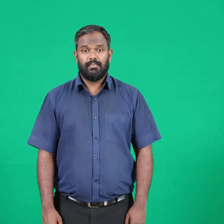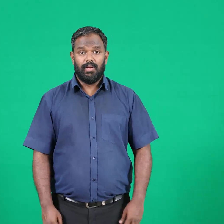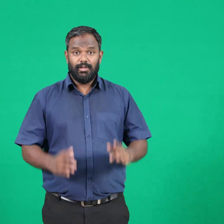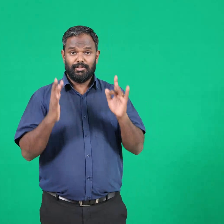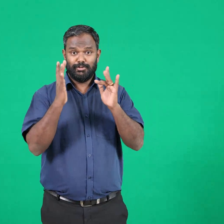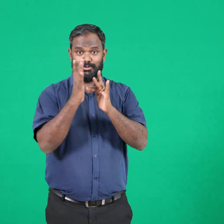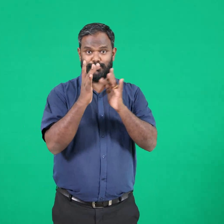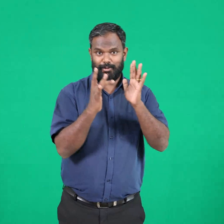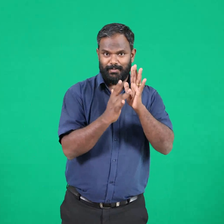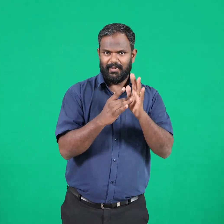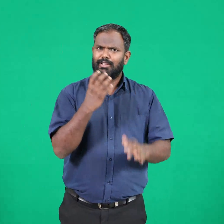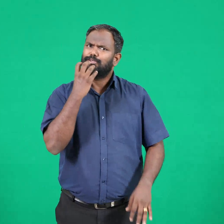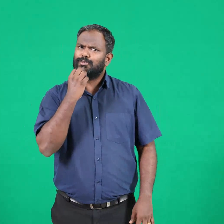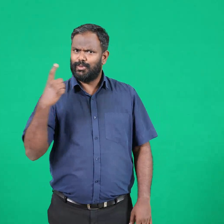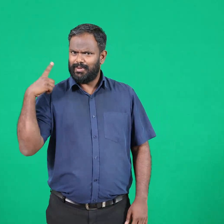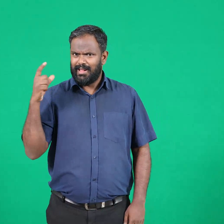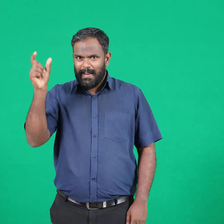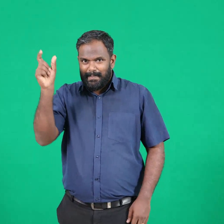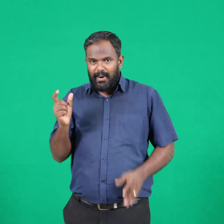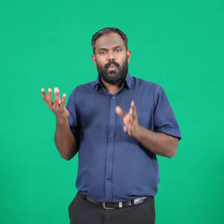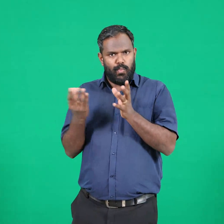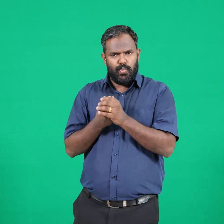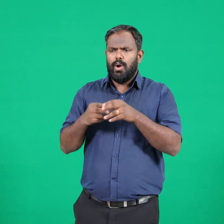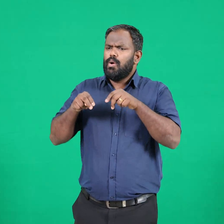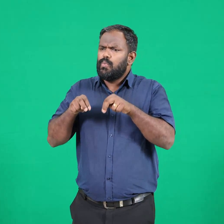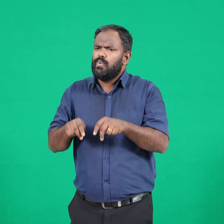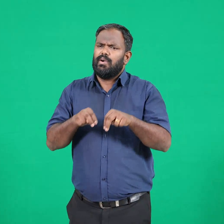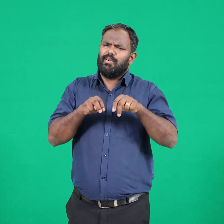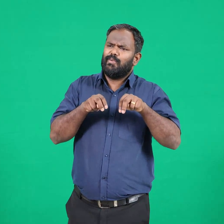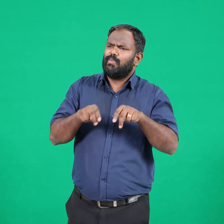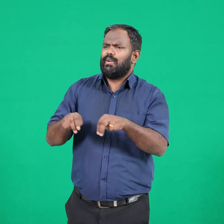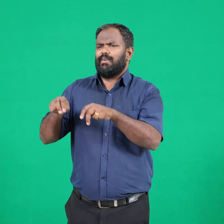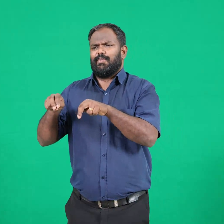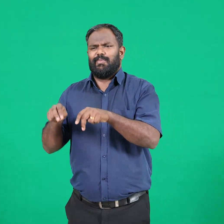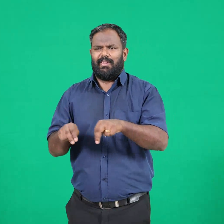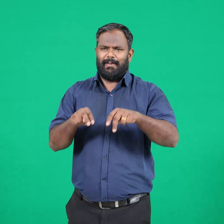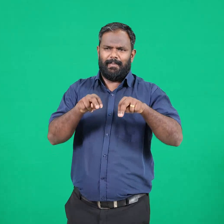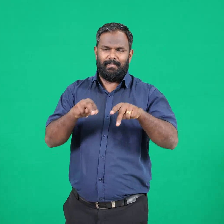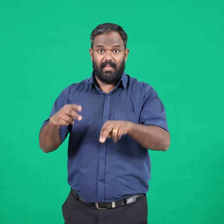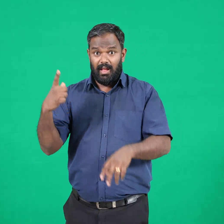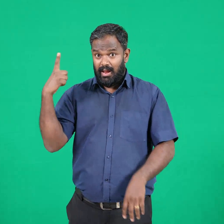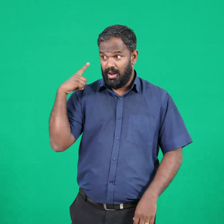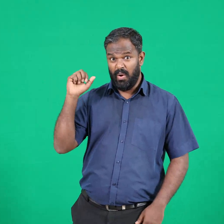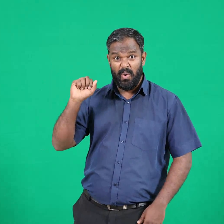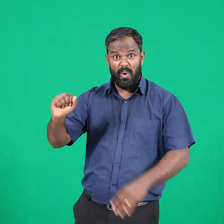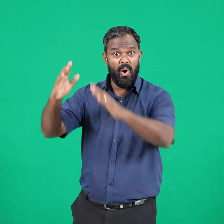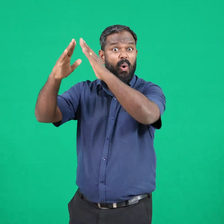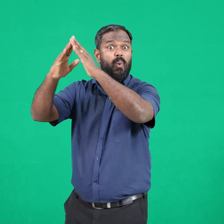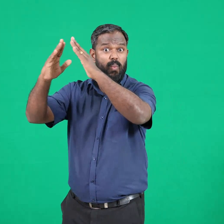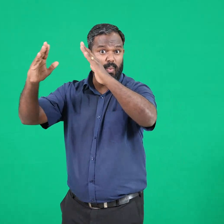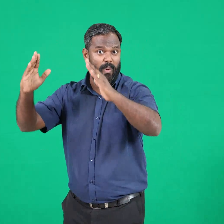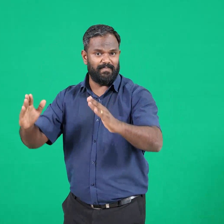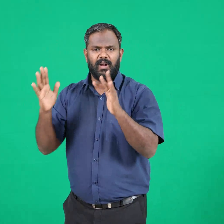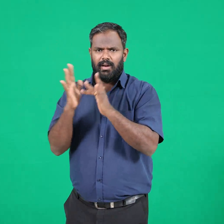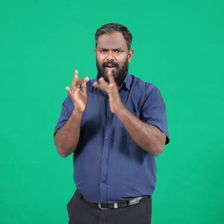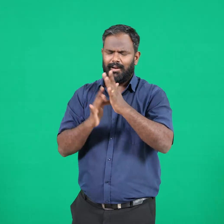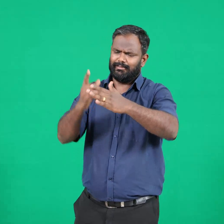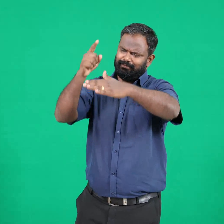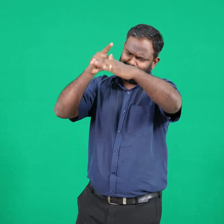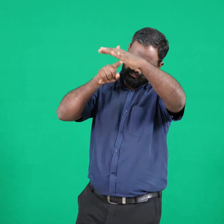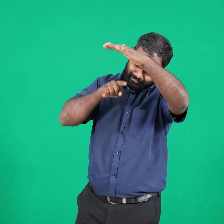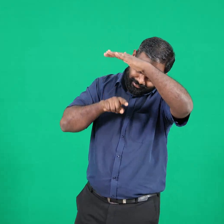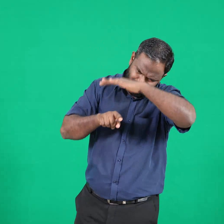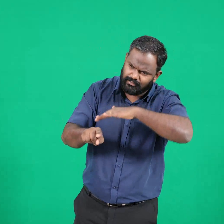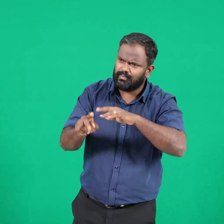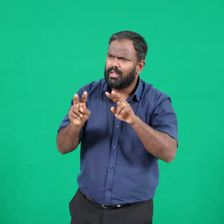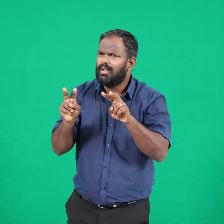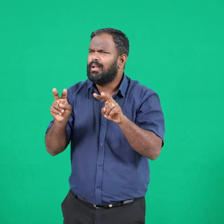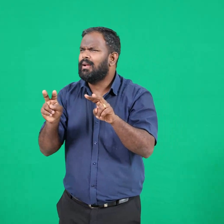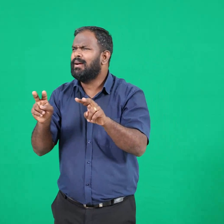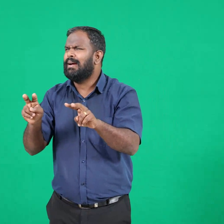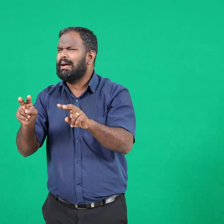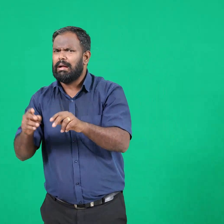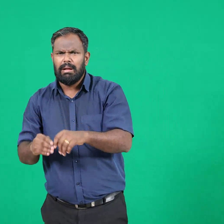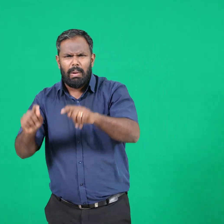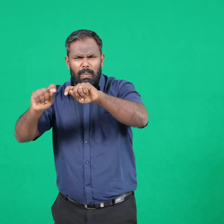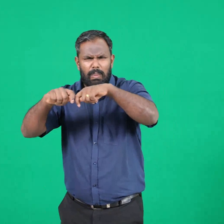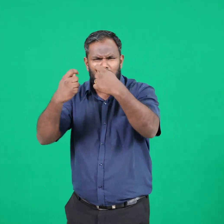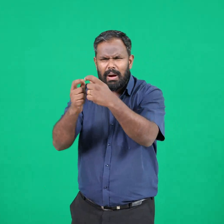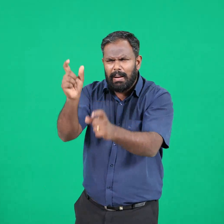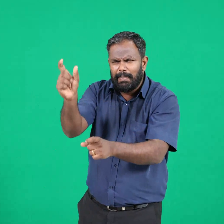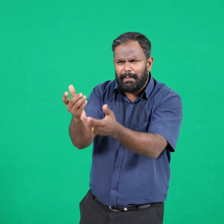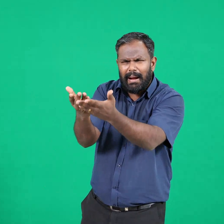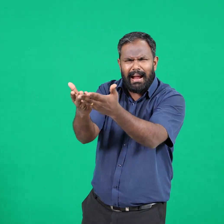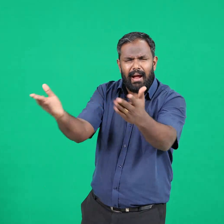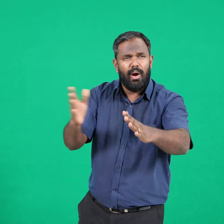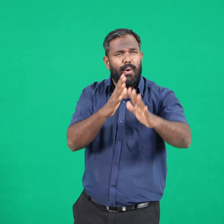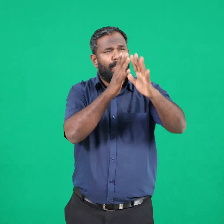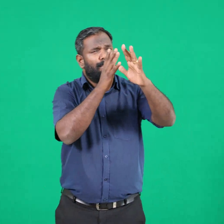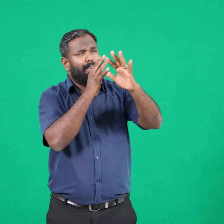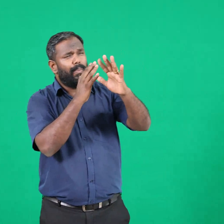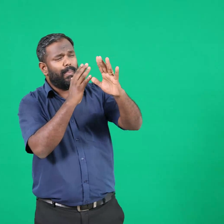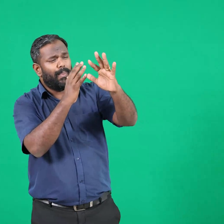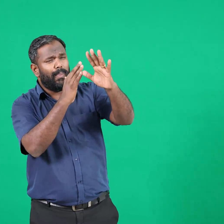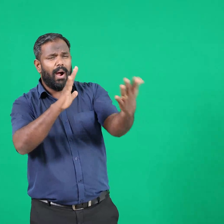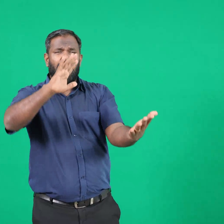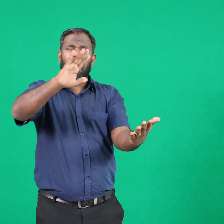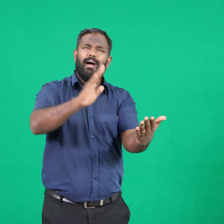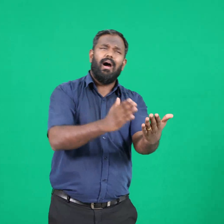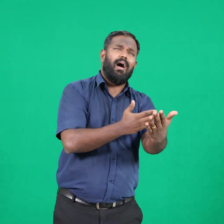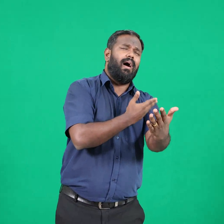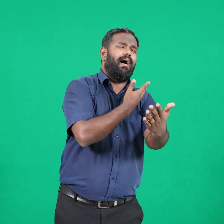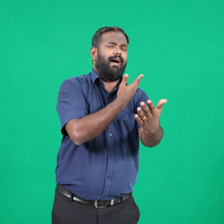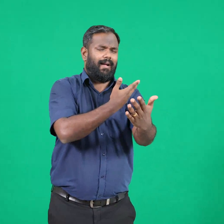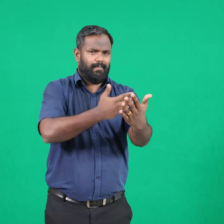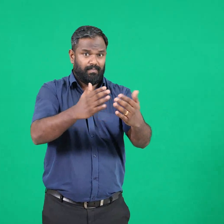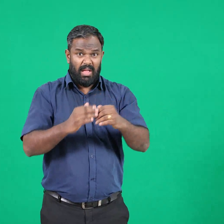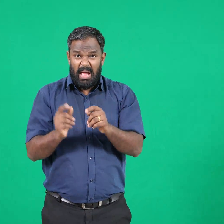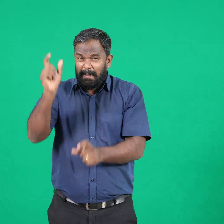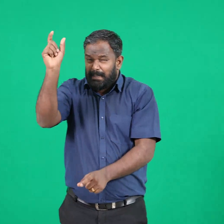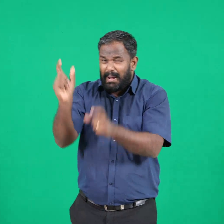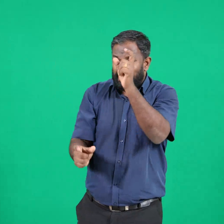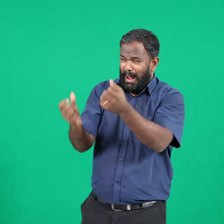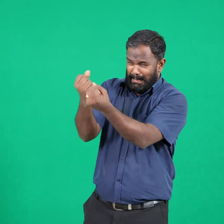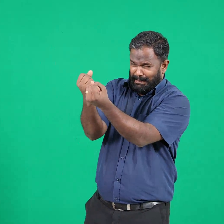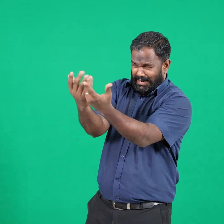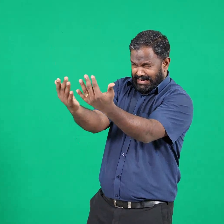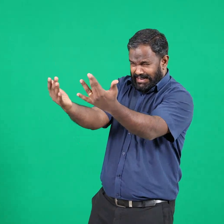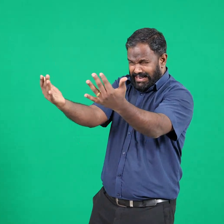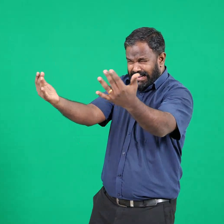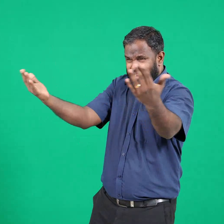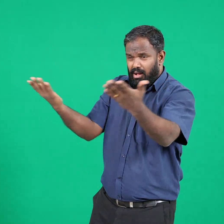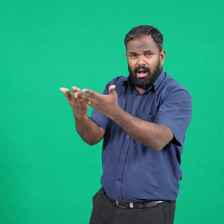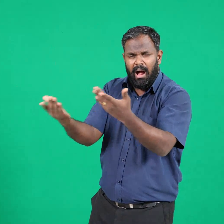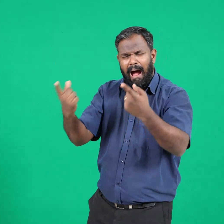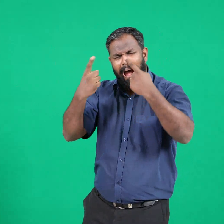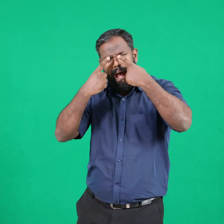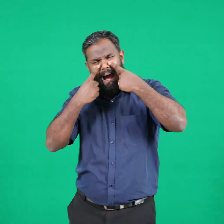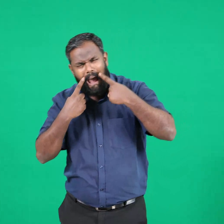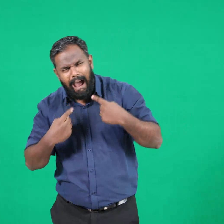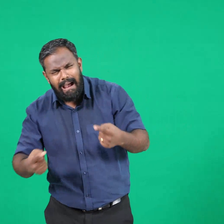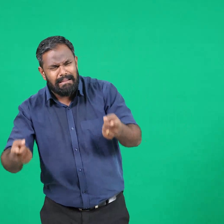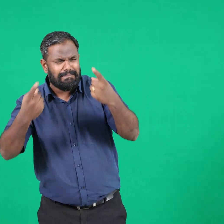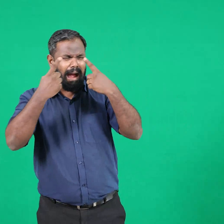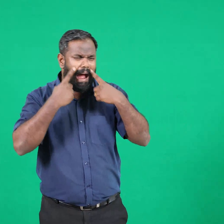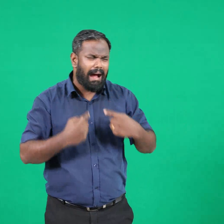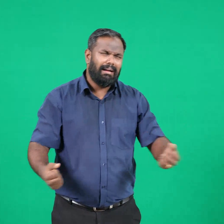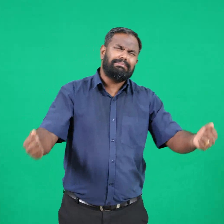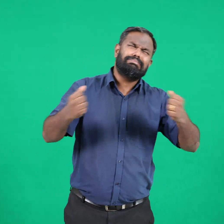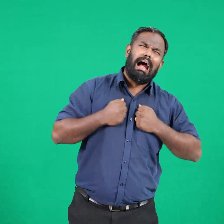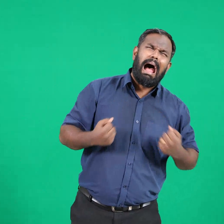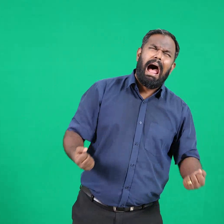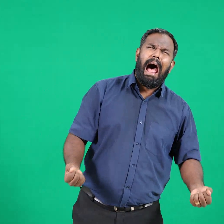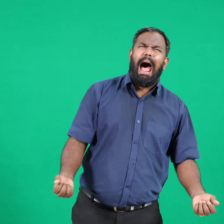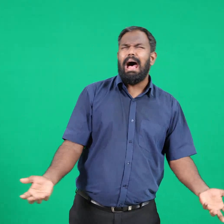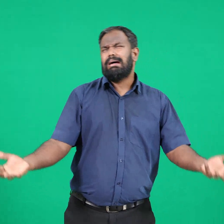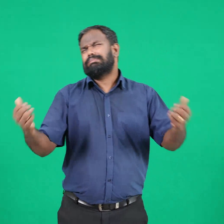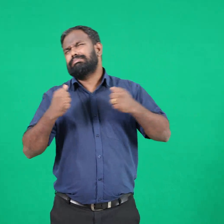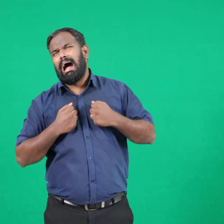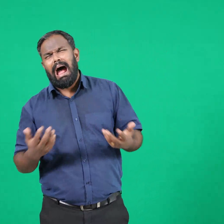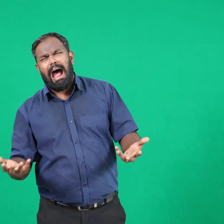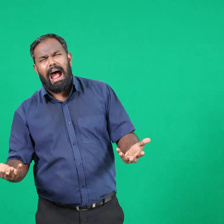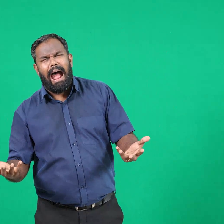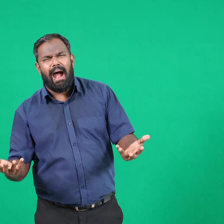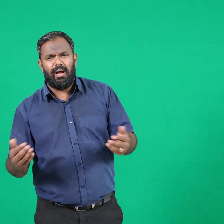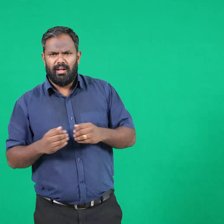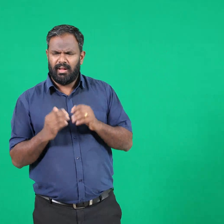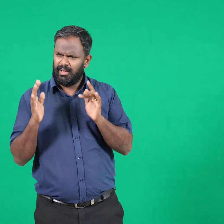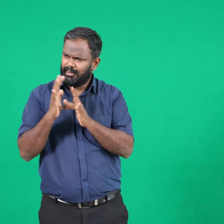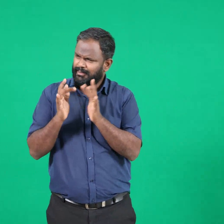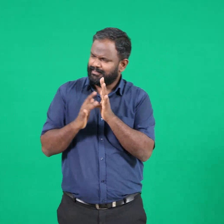When Jesus entered the house of the synagogue leader, He saw the flute players and the noisy crowd.